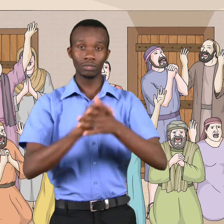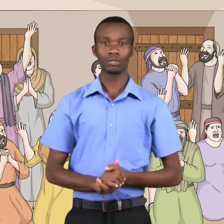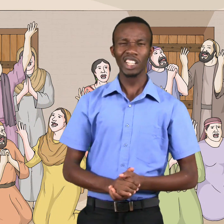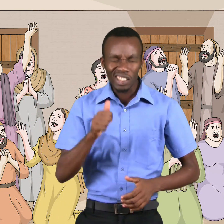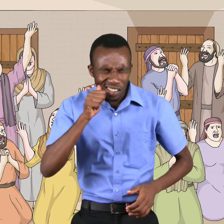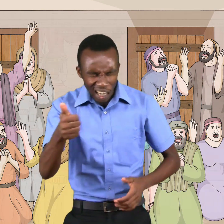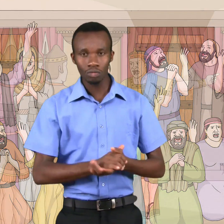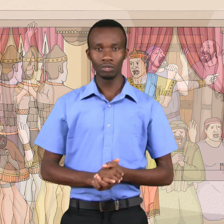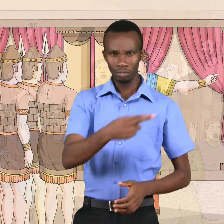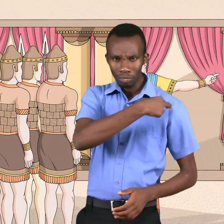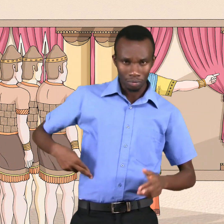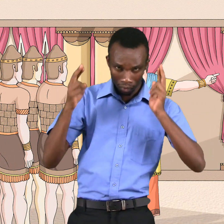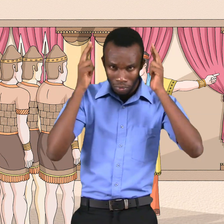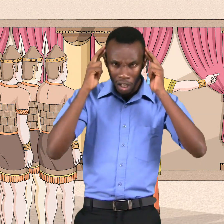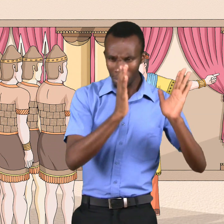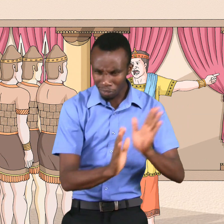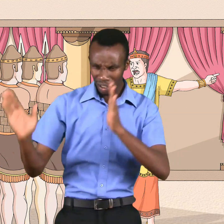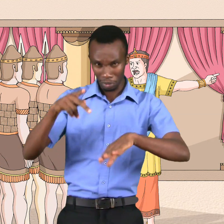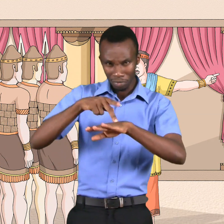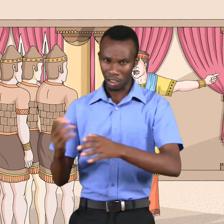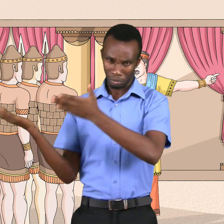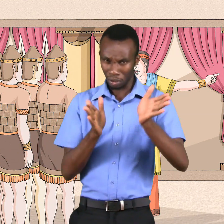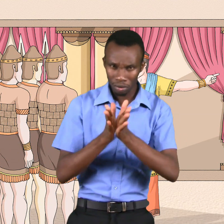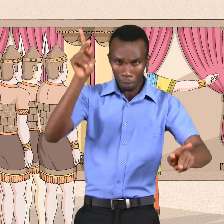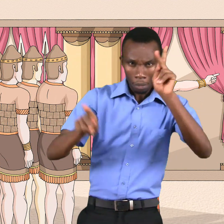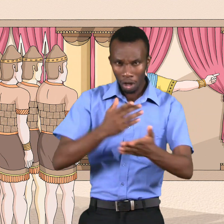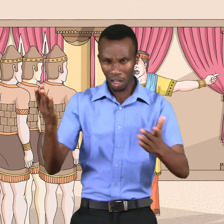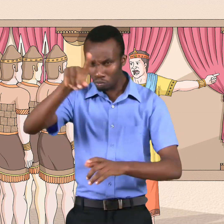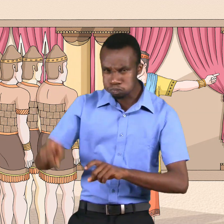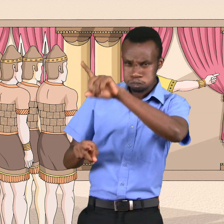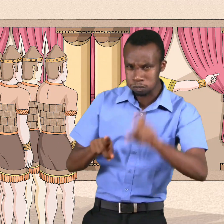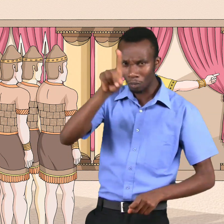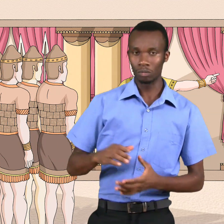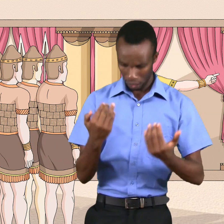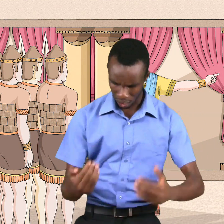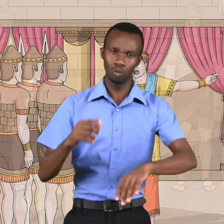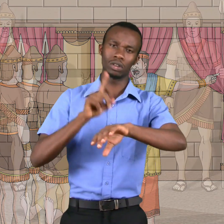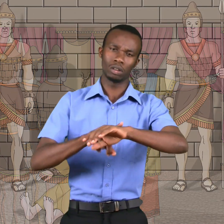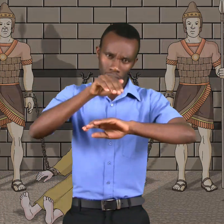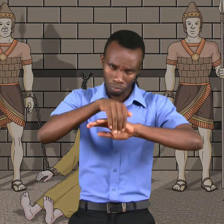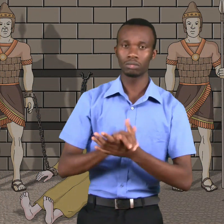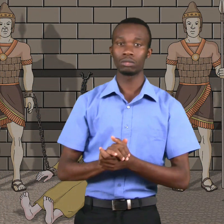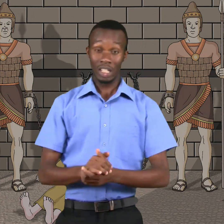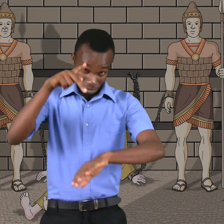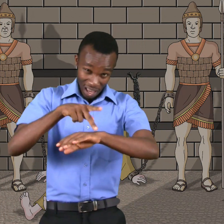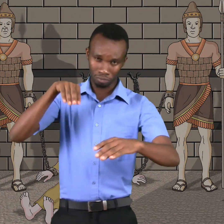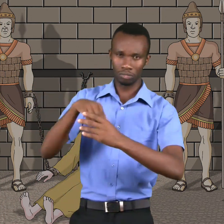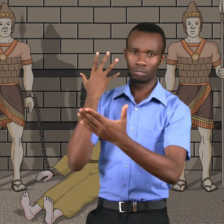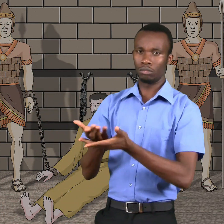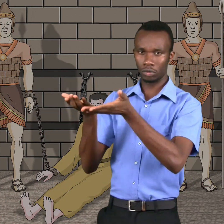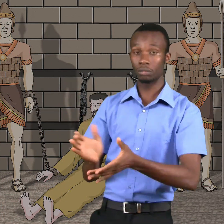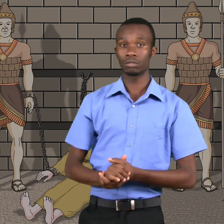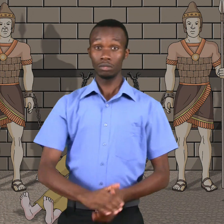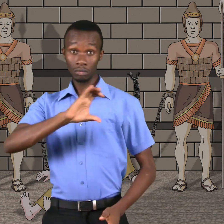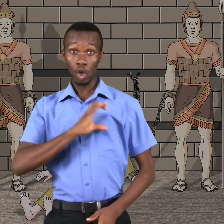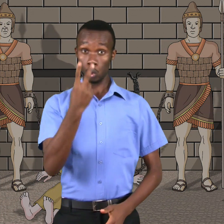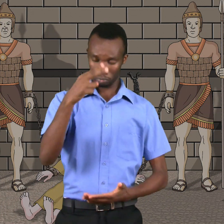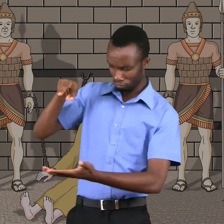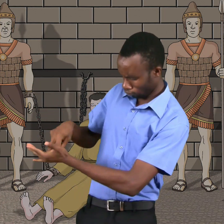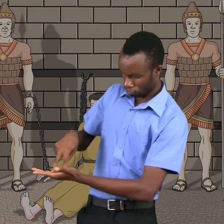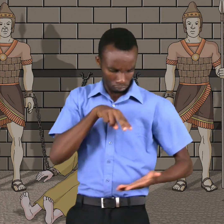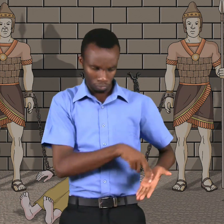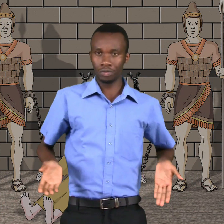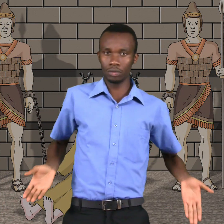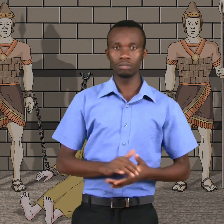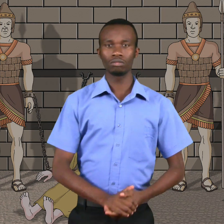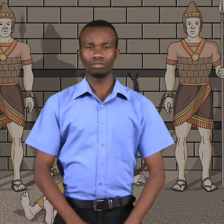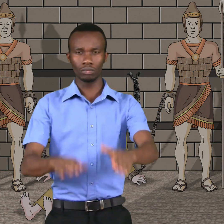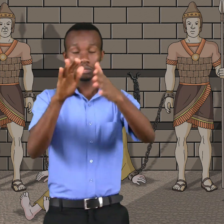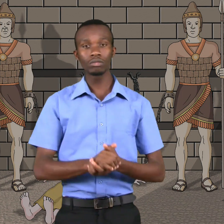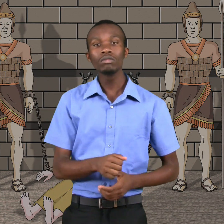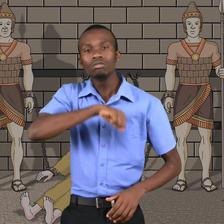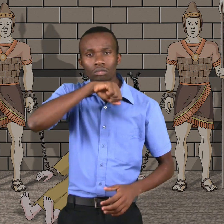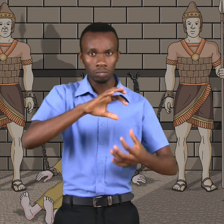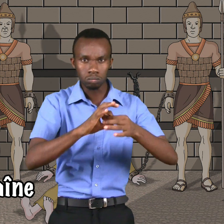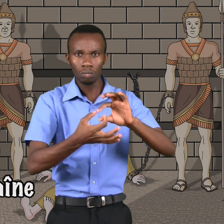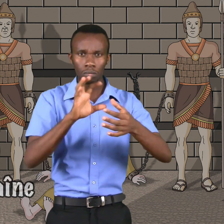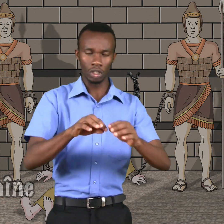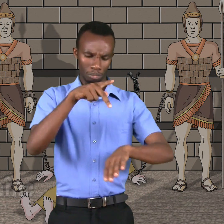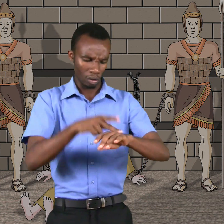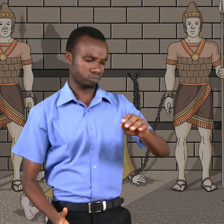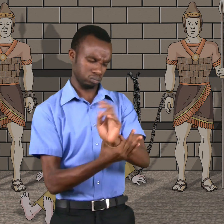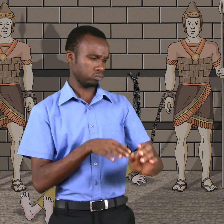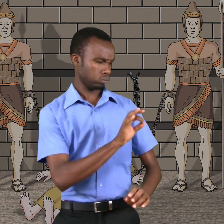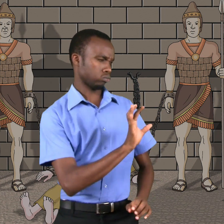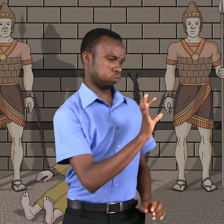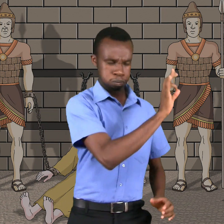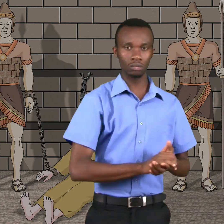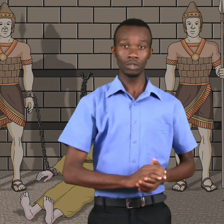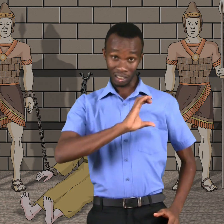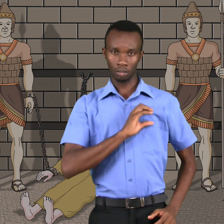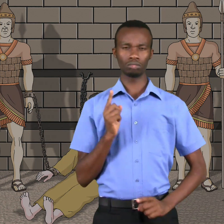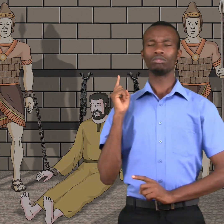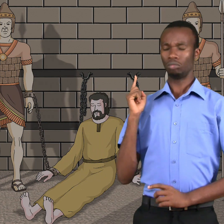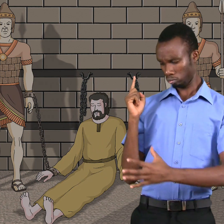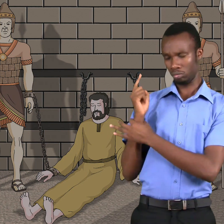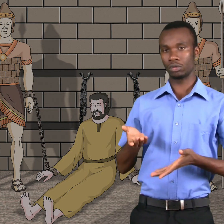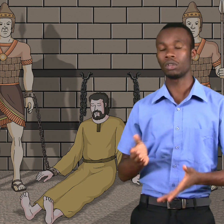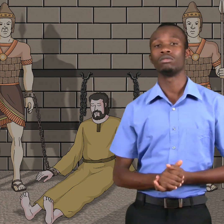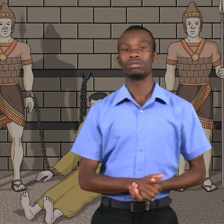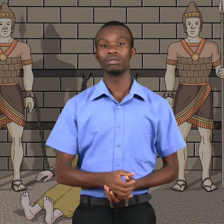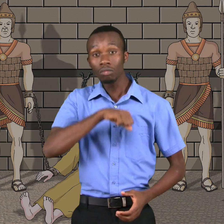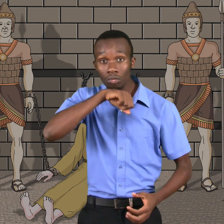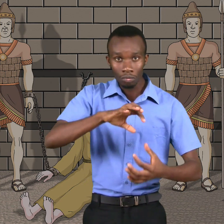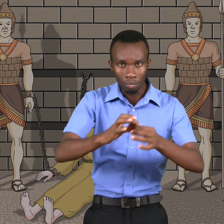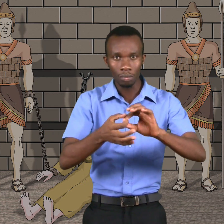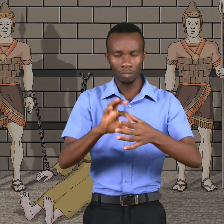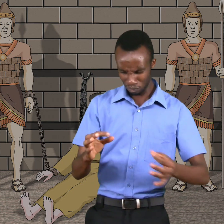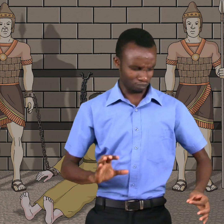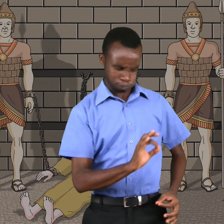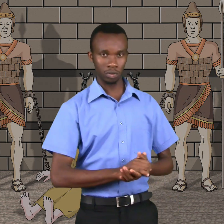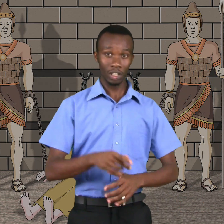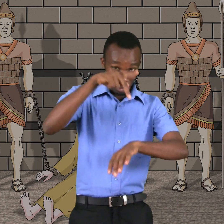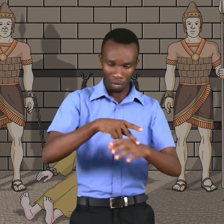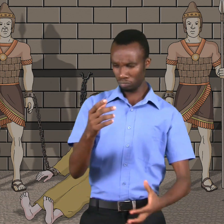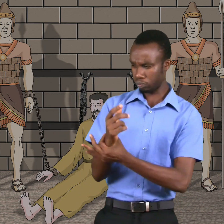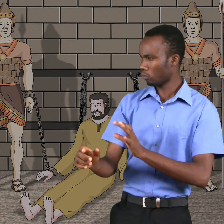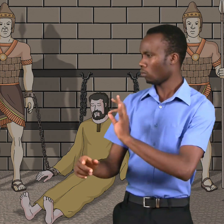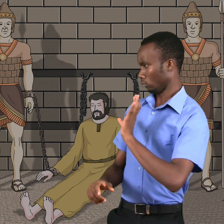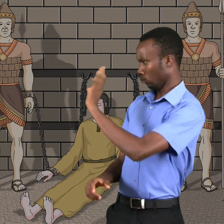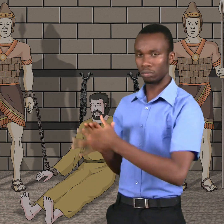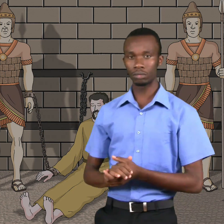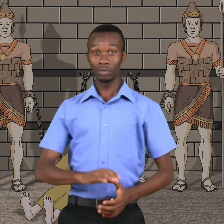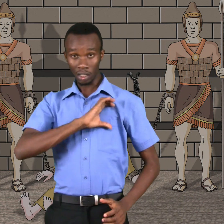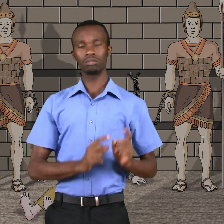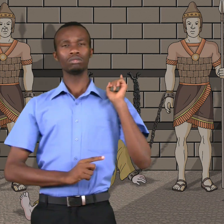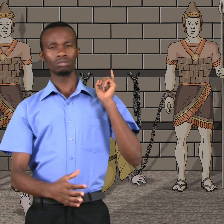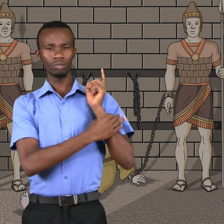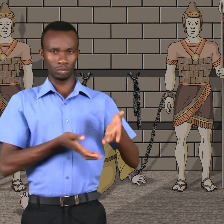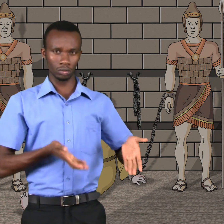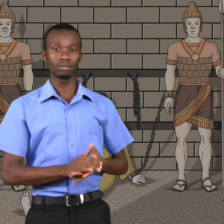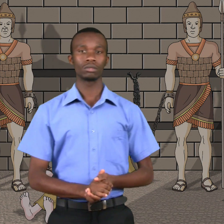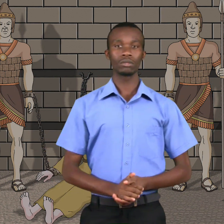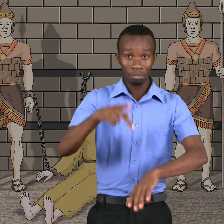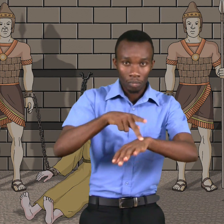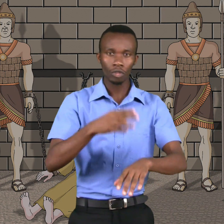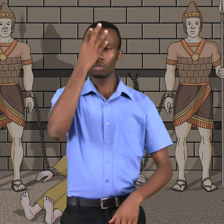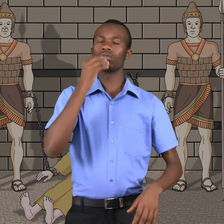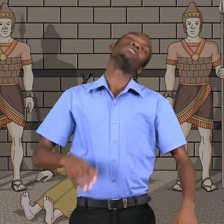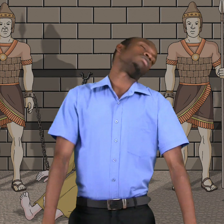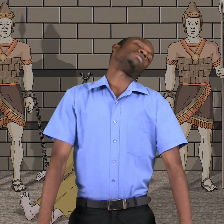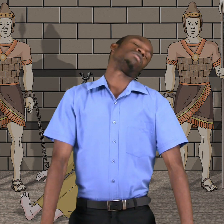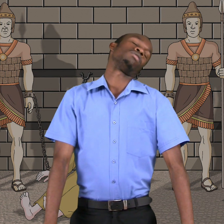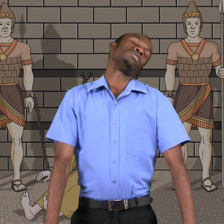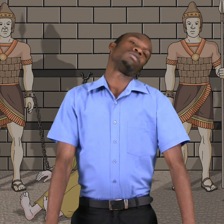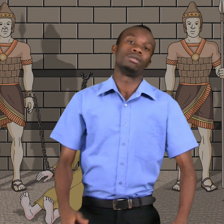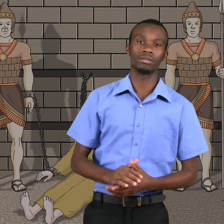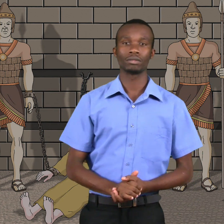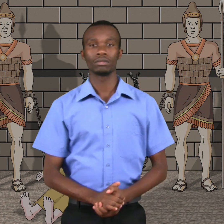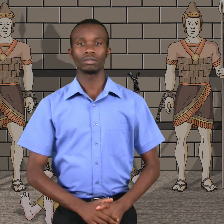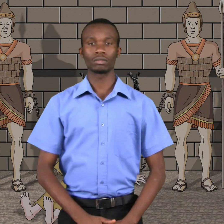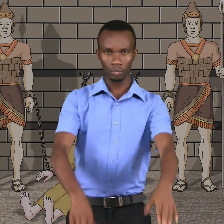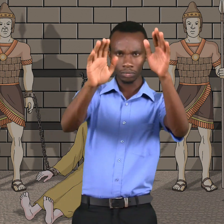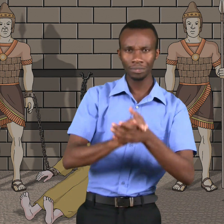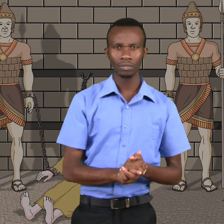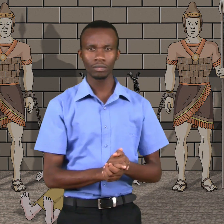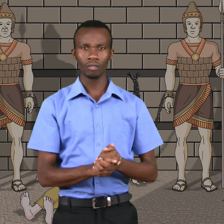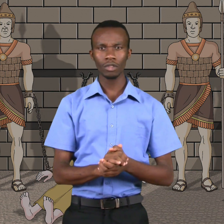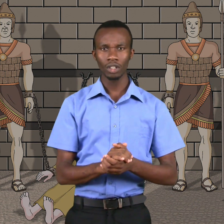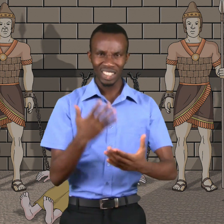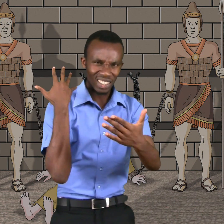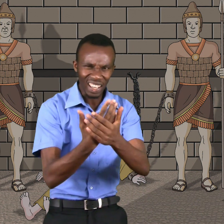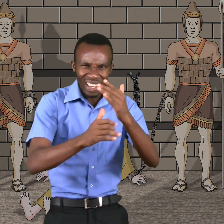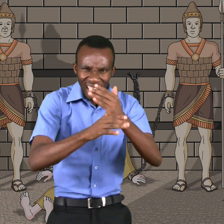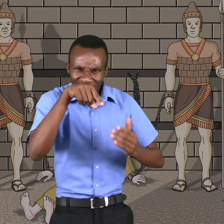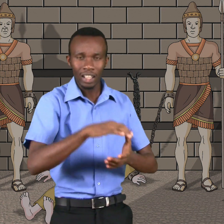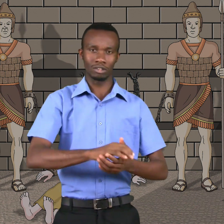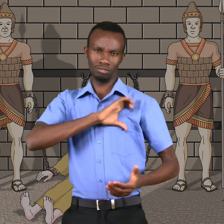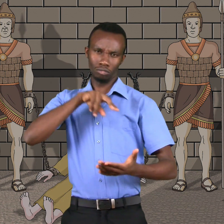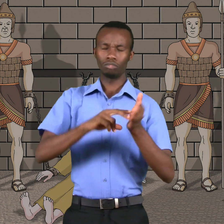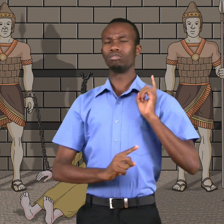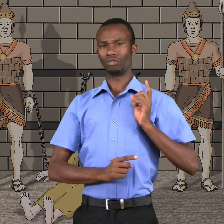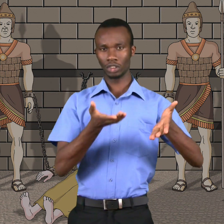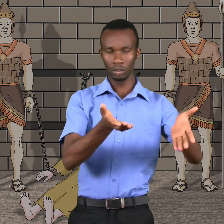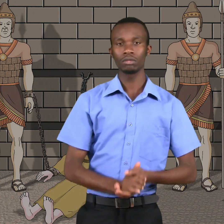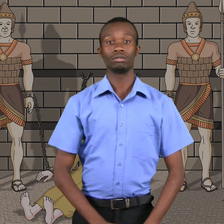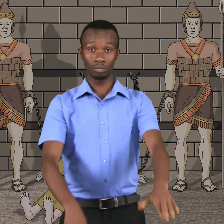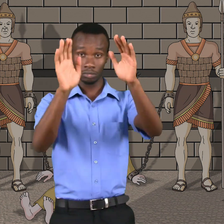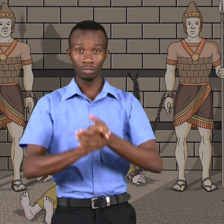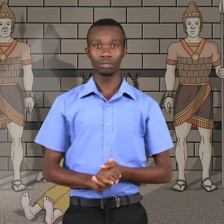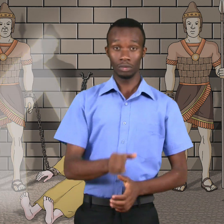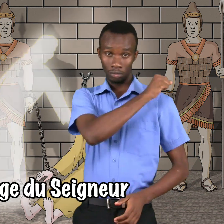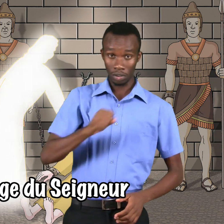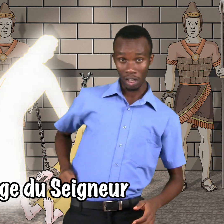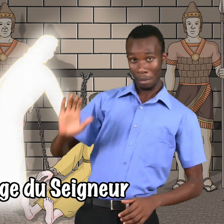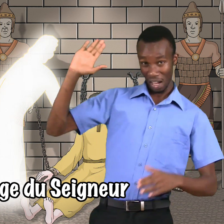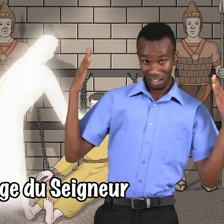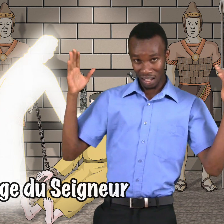On the night before Herod was to bring him to trial, Peter was sleeping between two soldiers, bound with two chains, with sentries standing guard at the entrance to the prison.